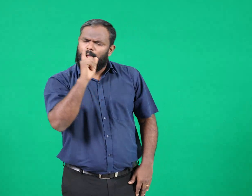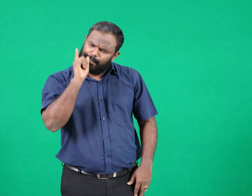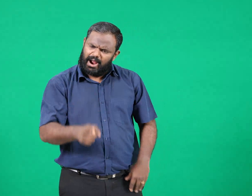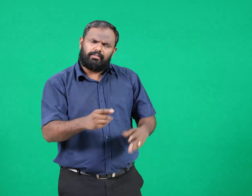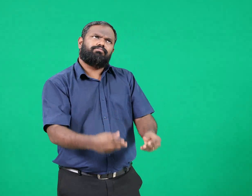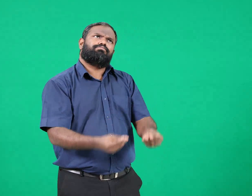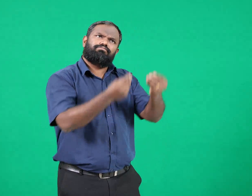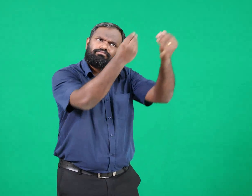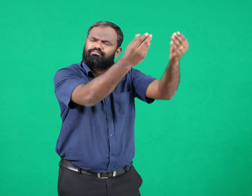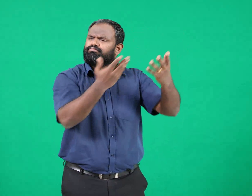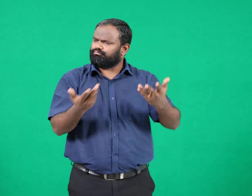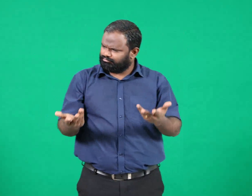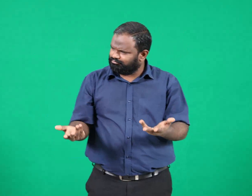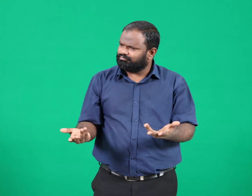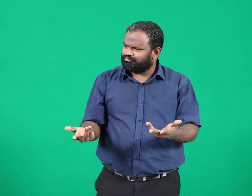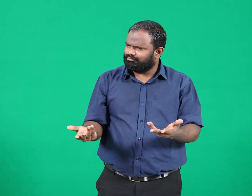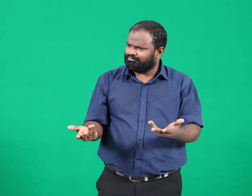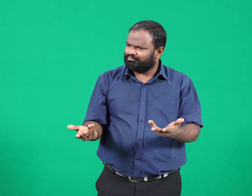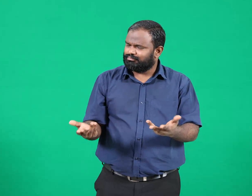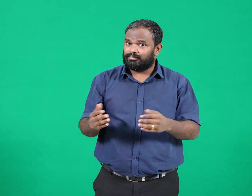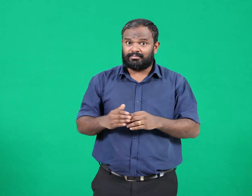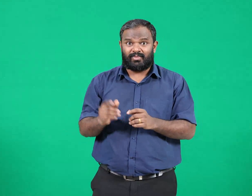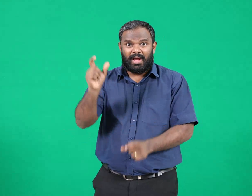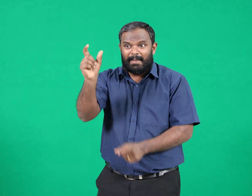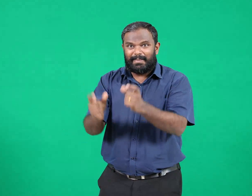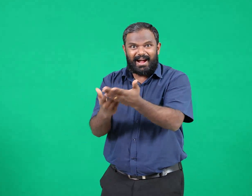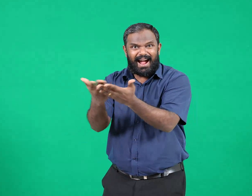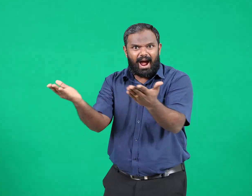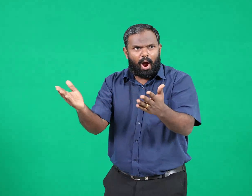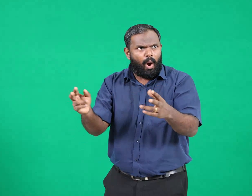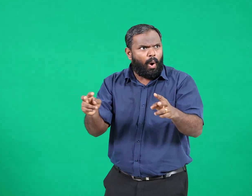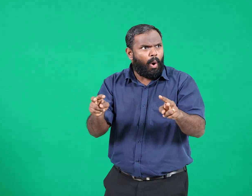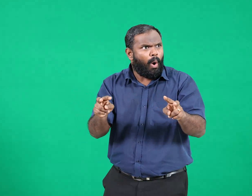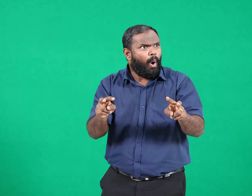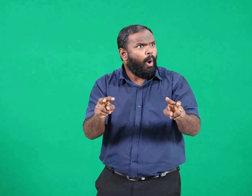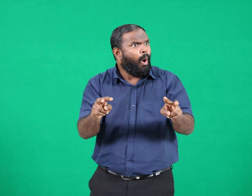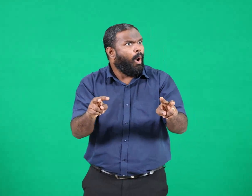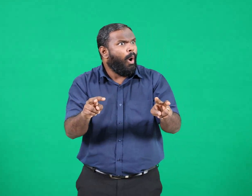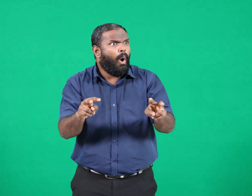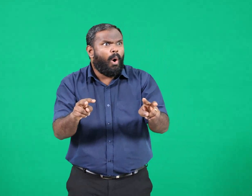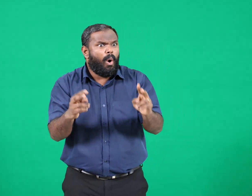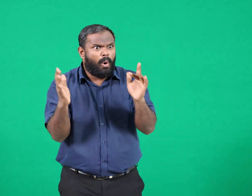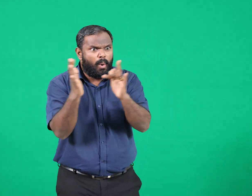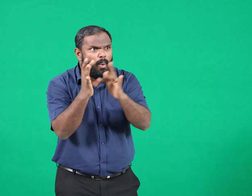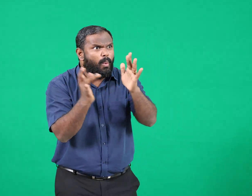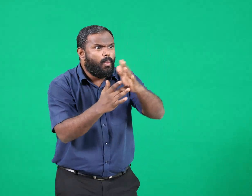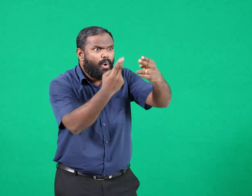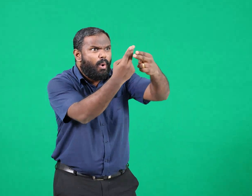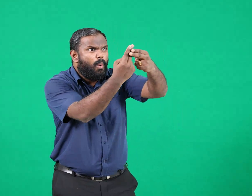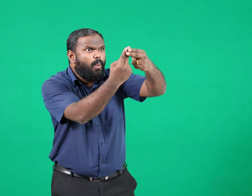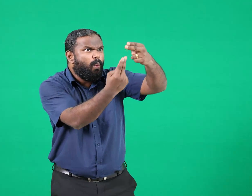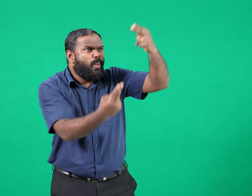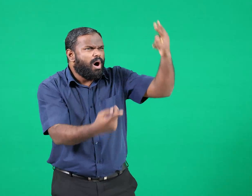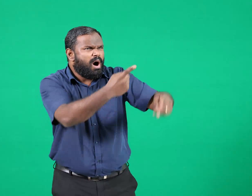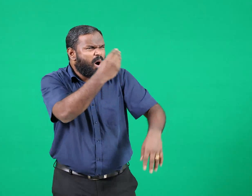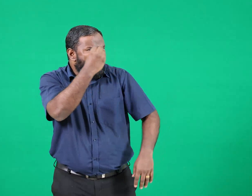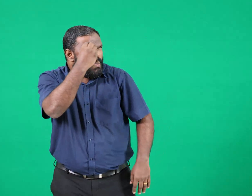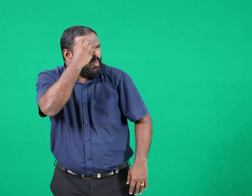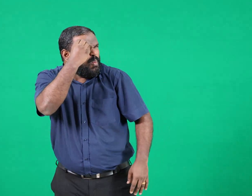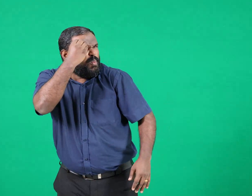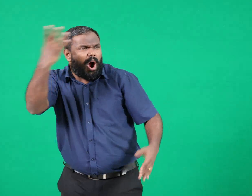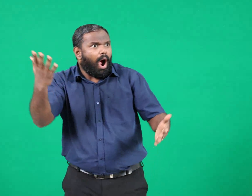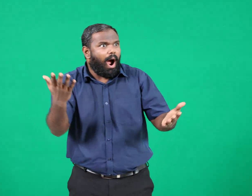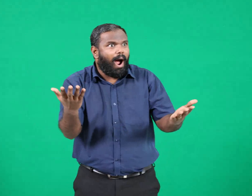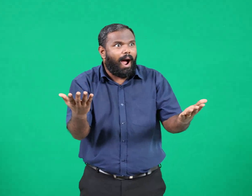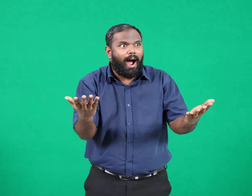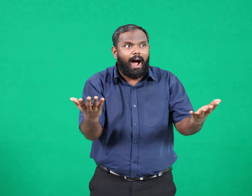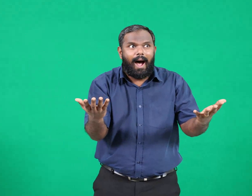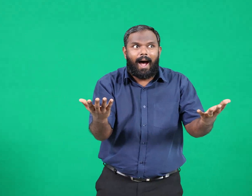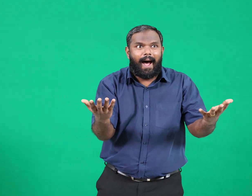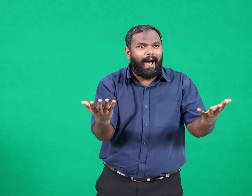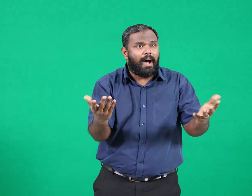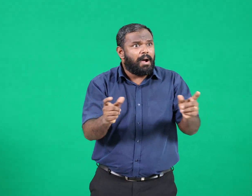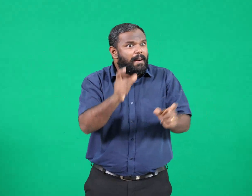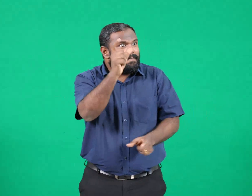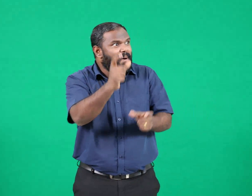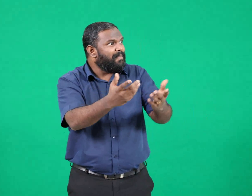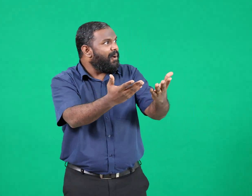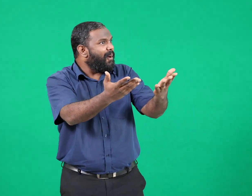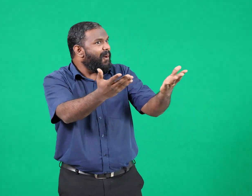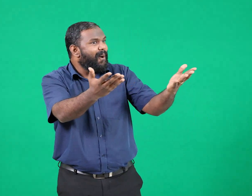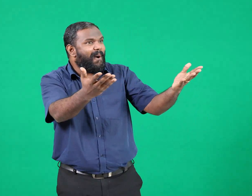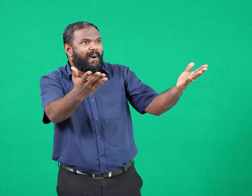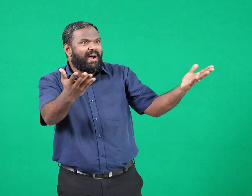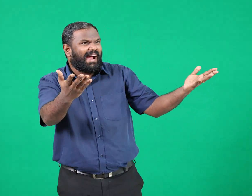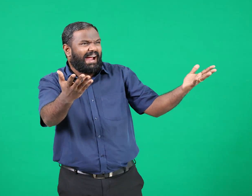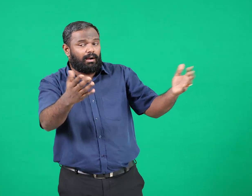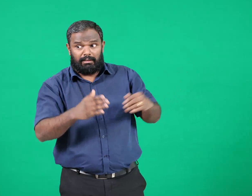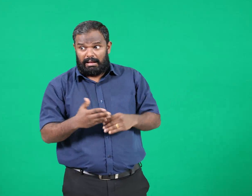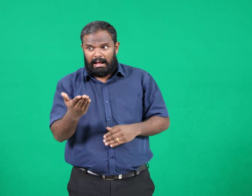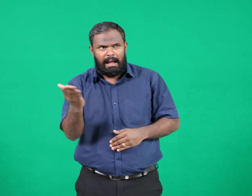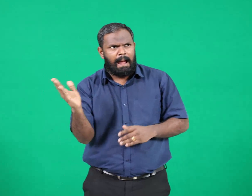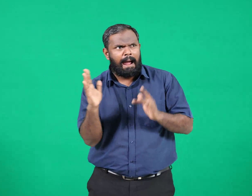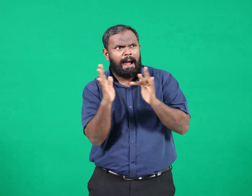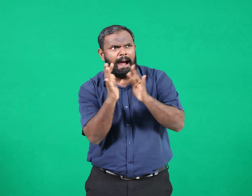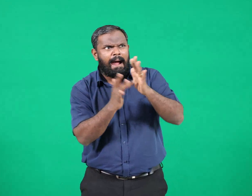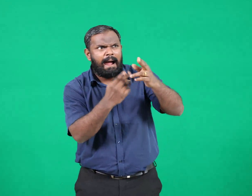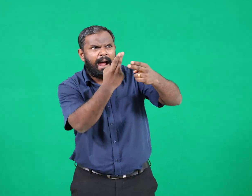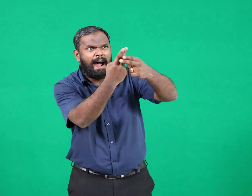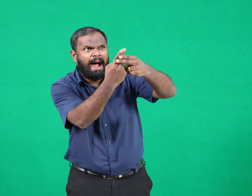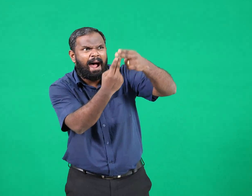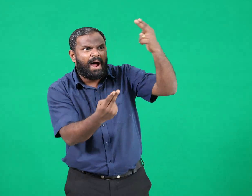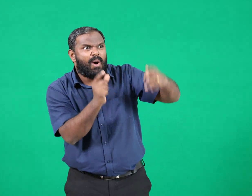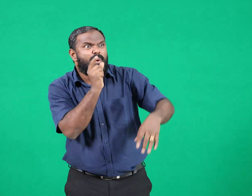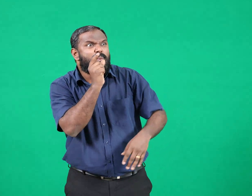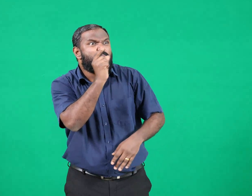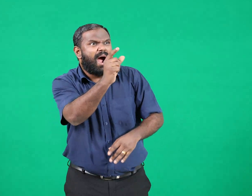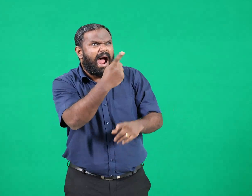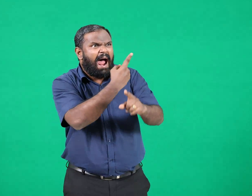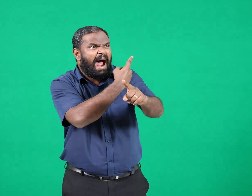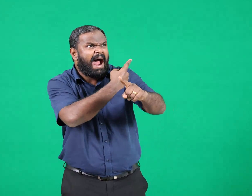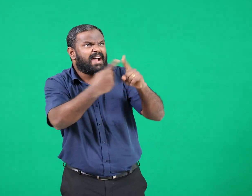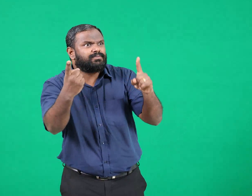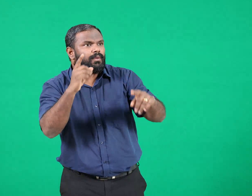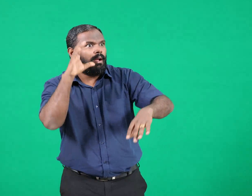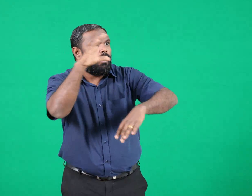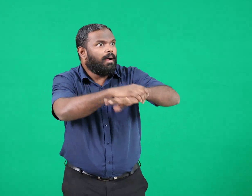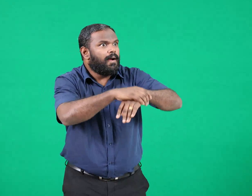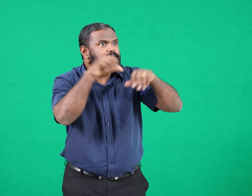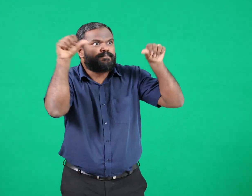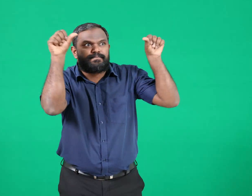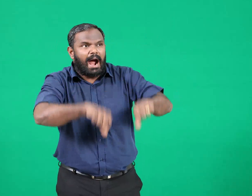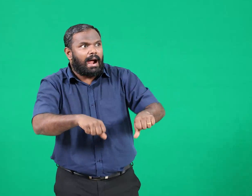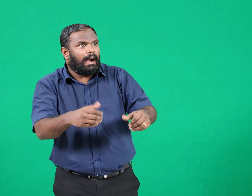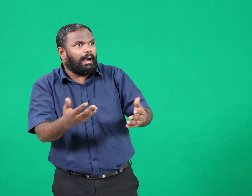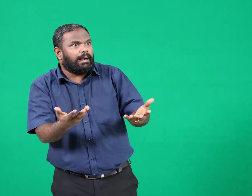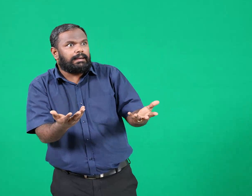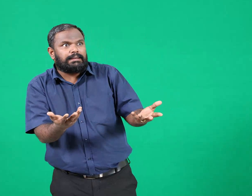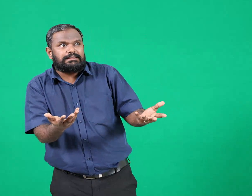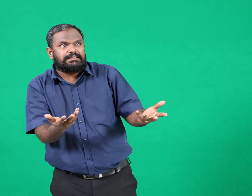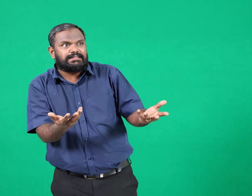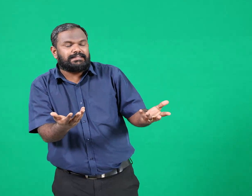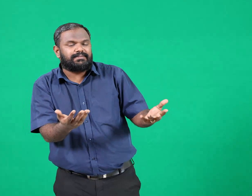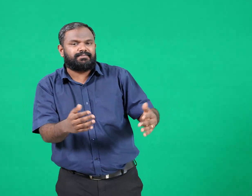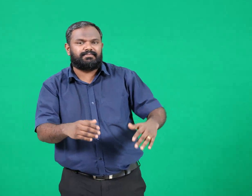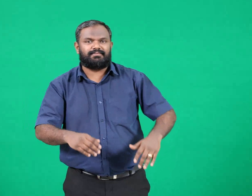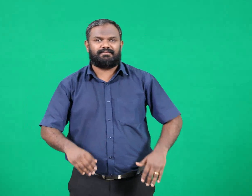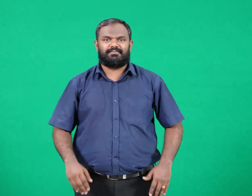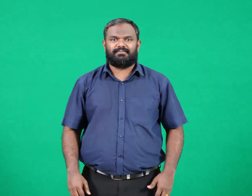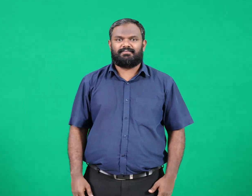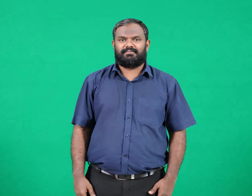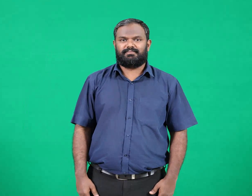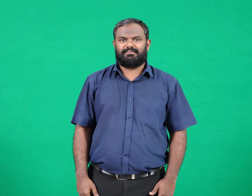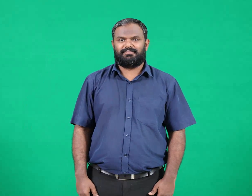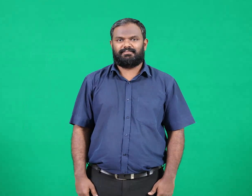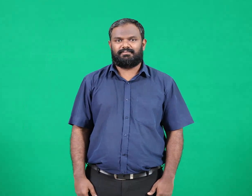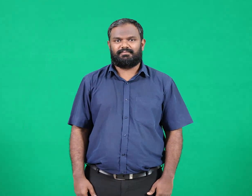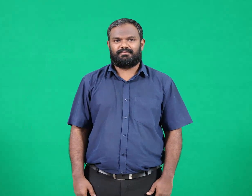And they were unable to trap Him in His words before the people; and amazed at His answer, they fell silent.